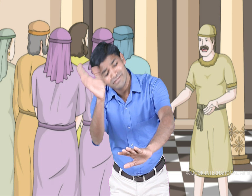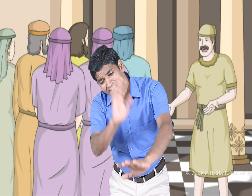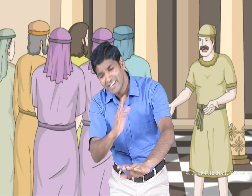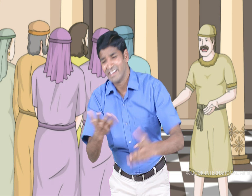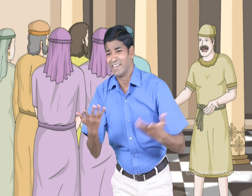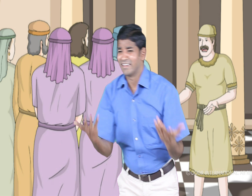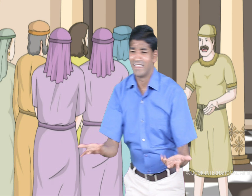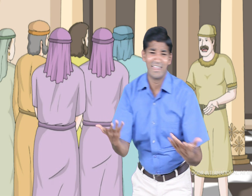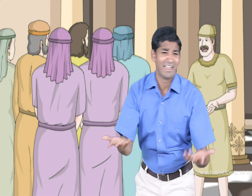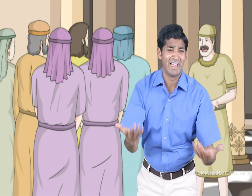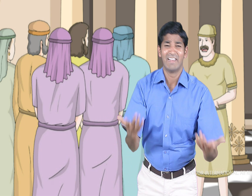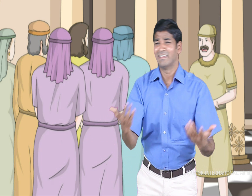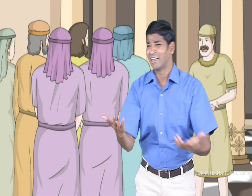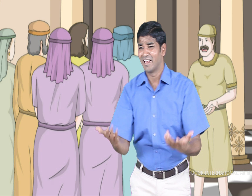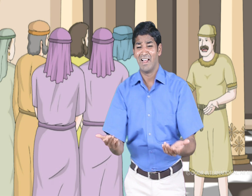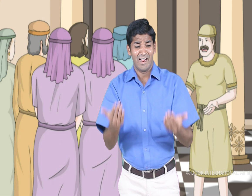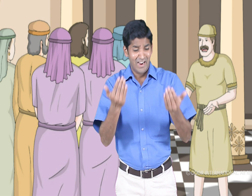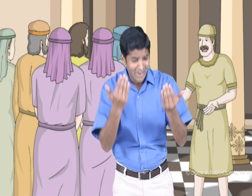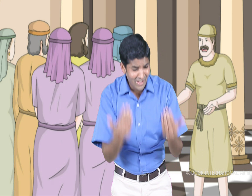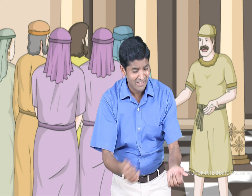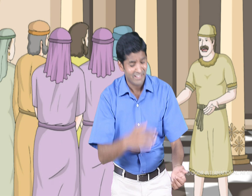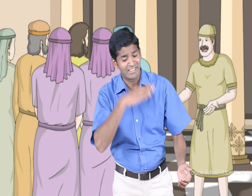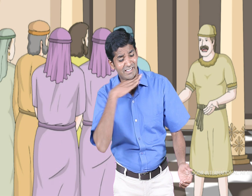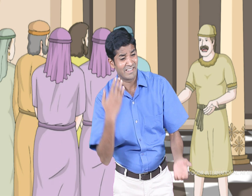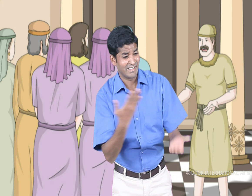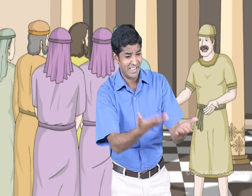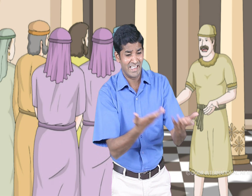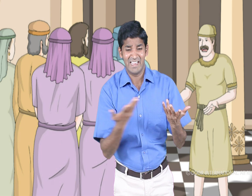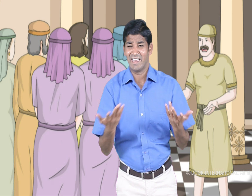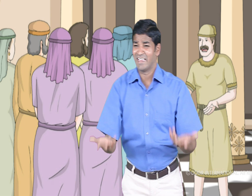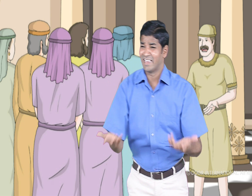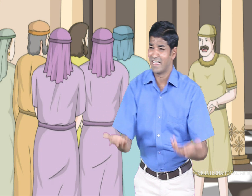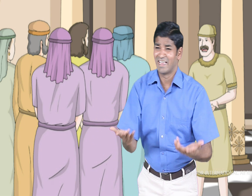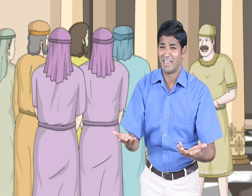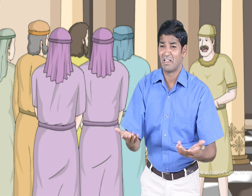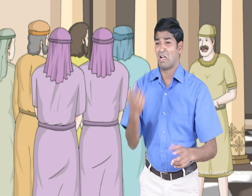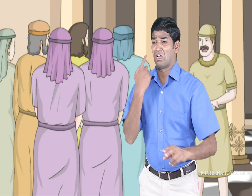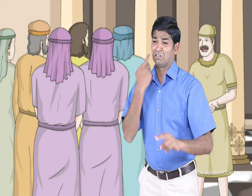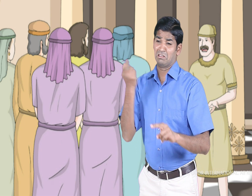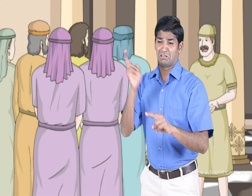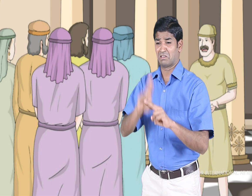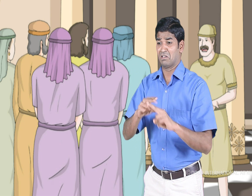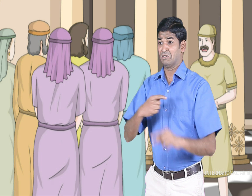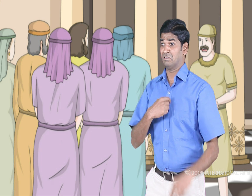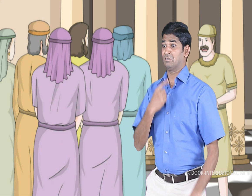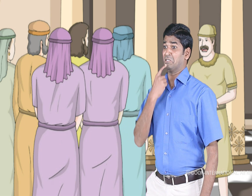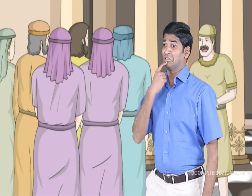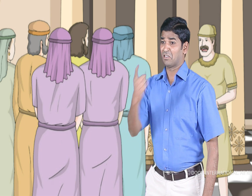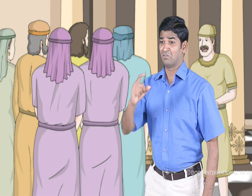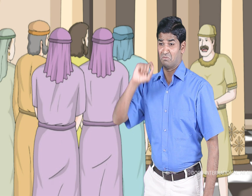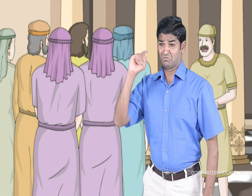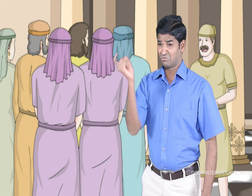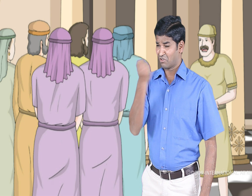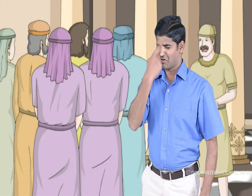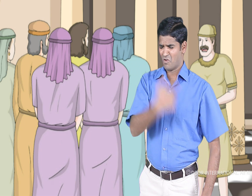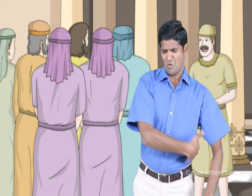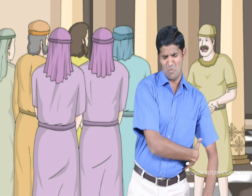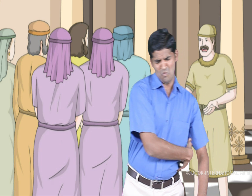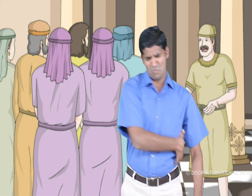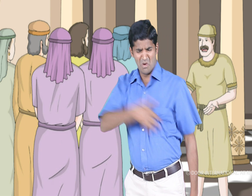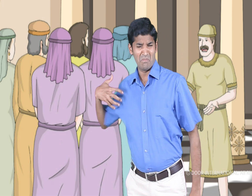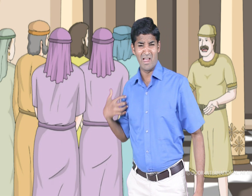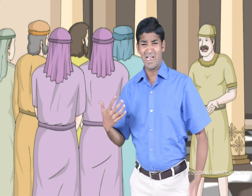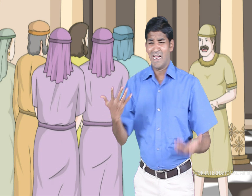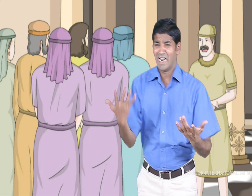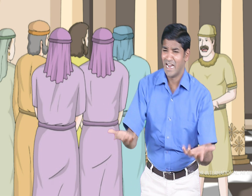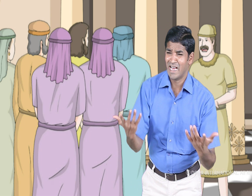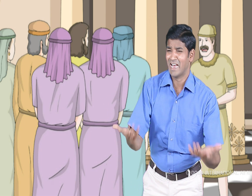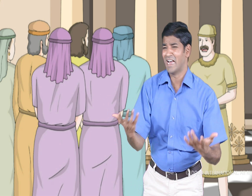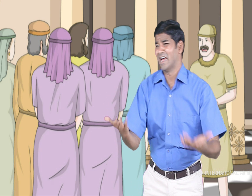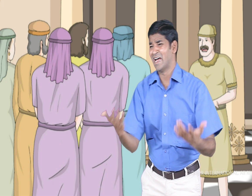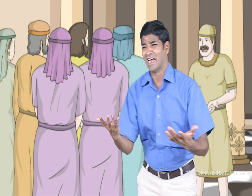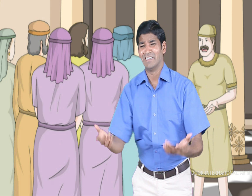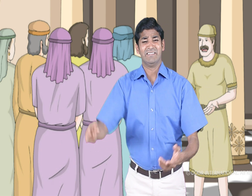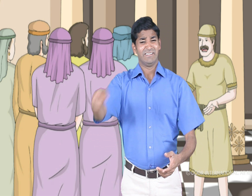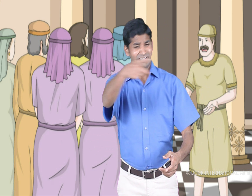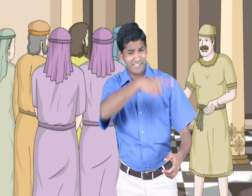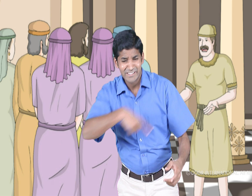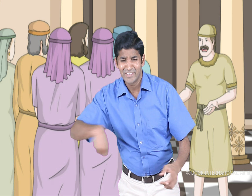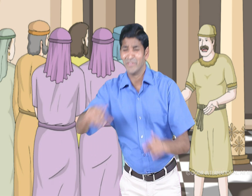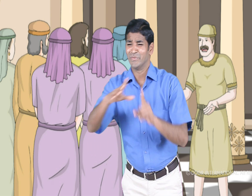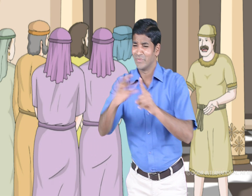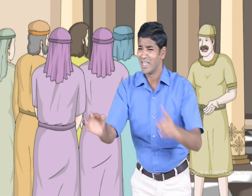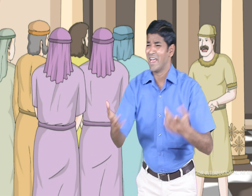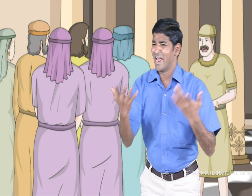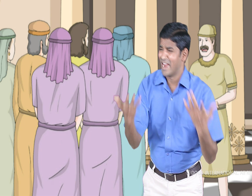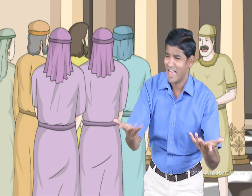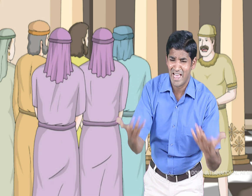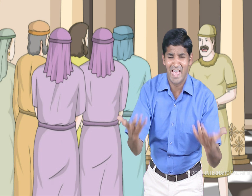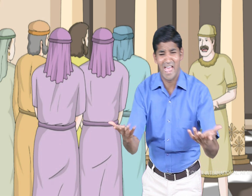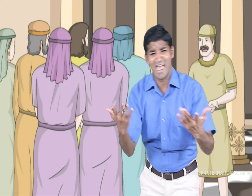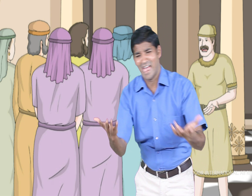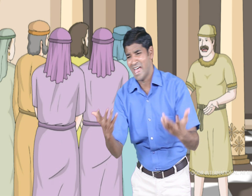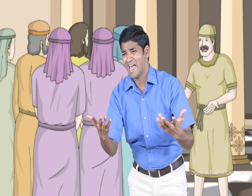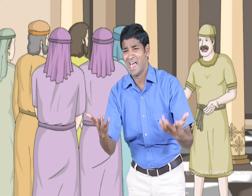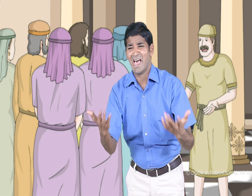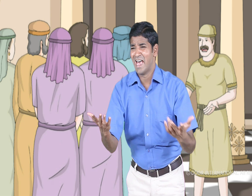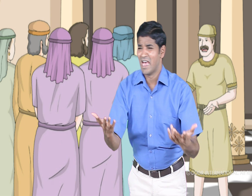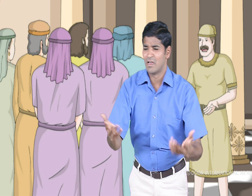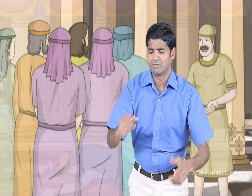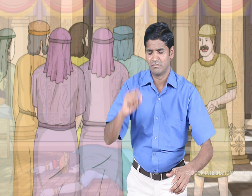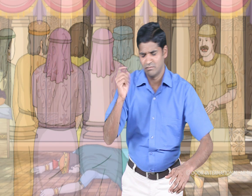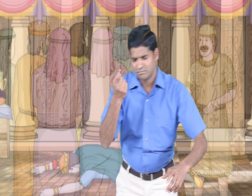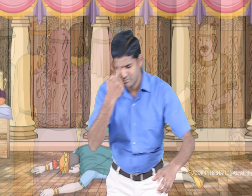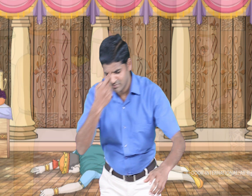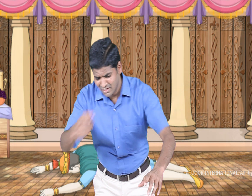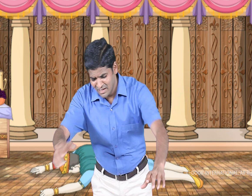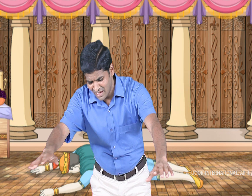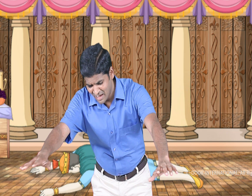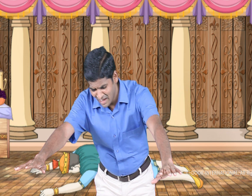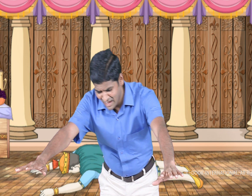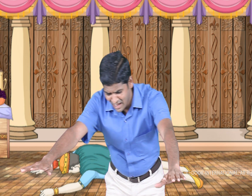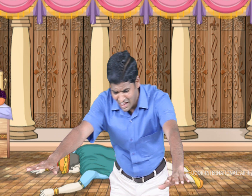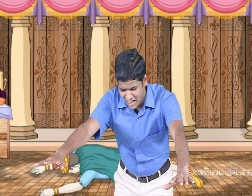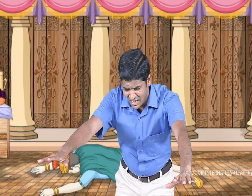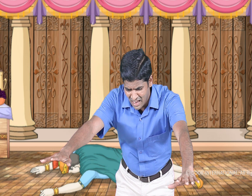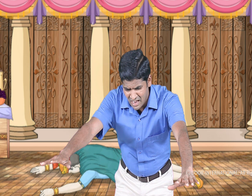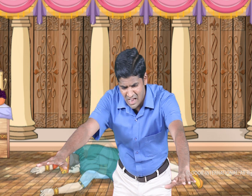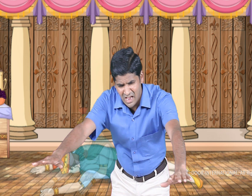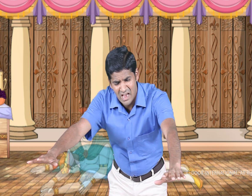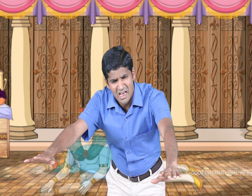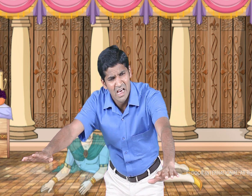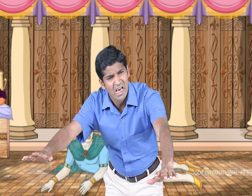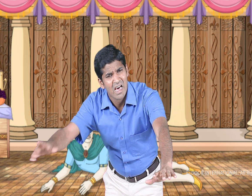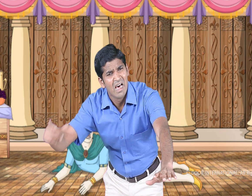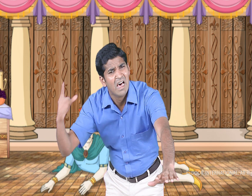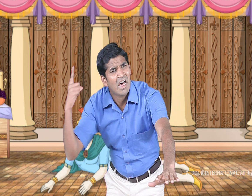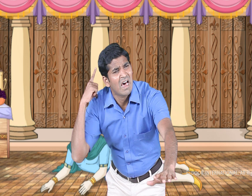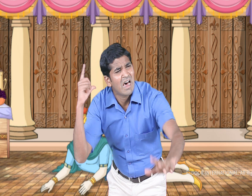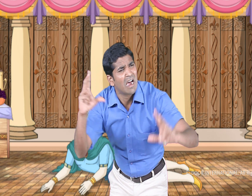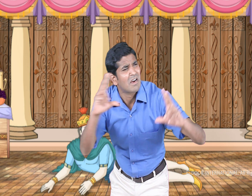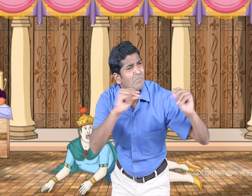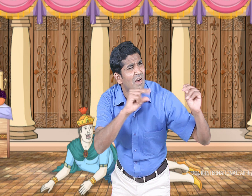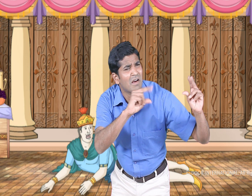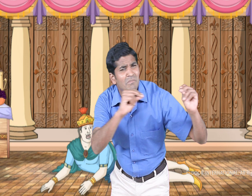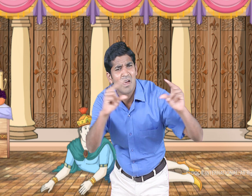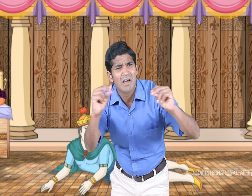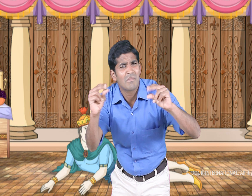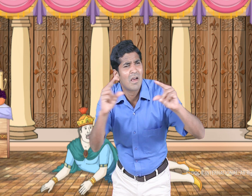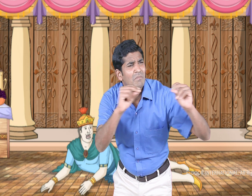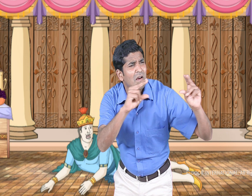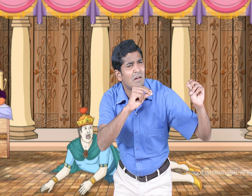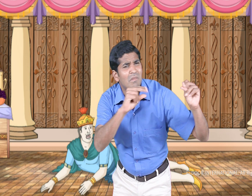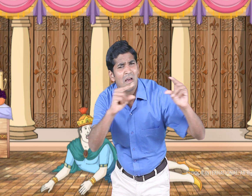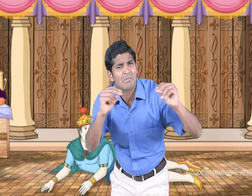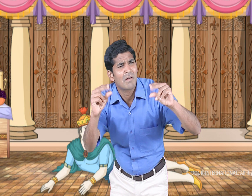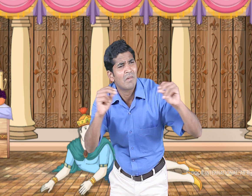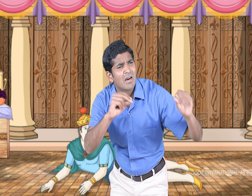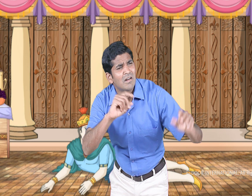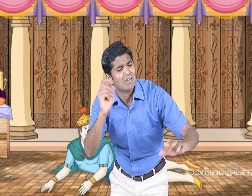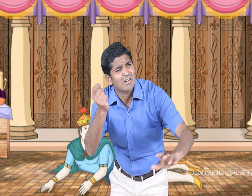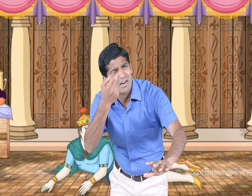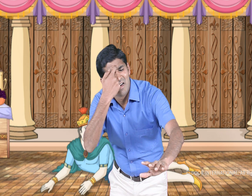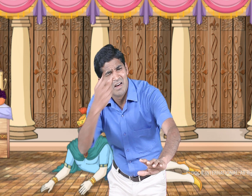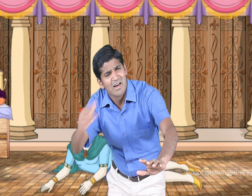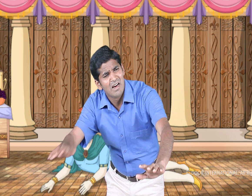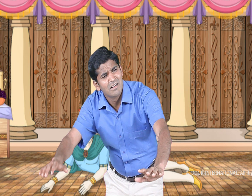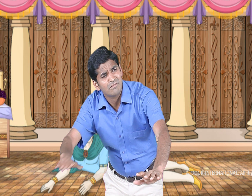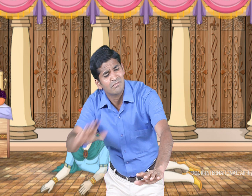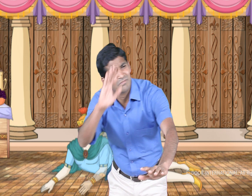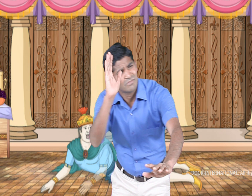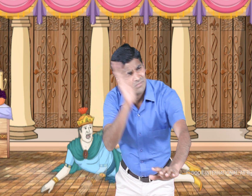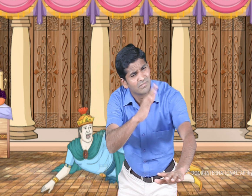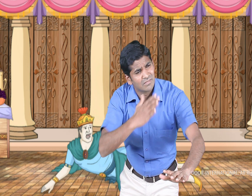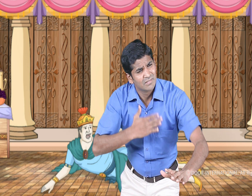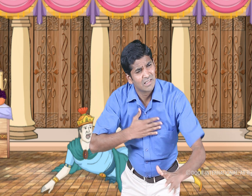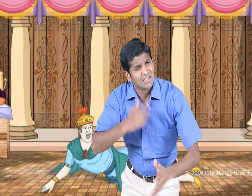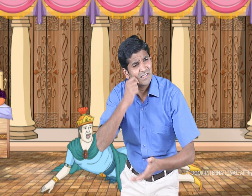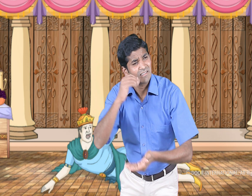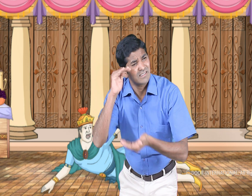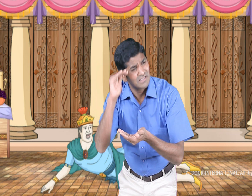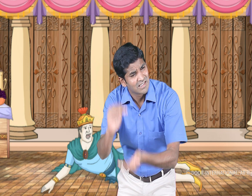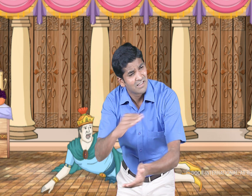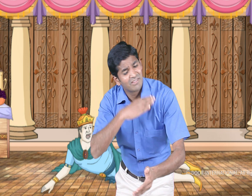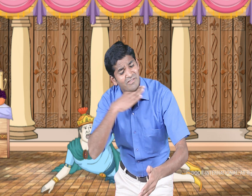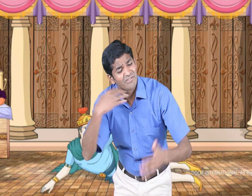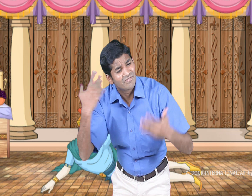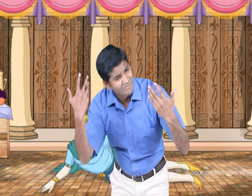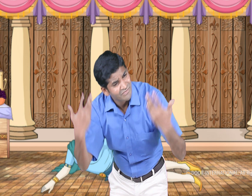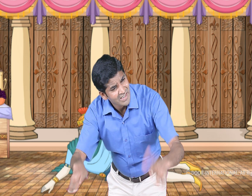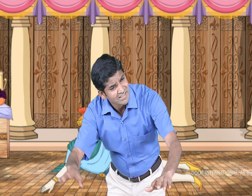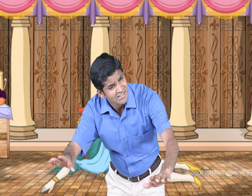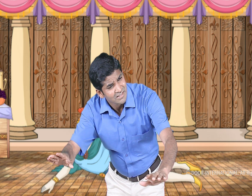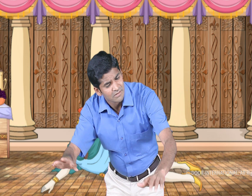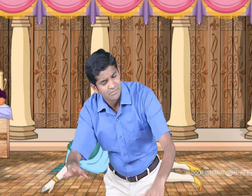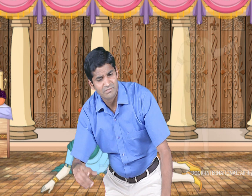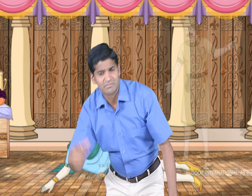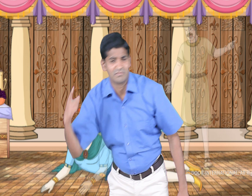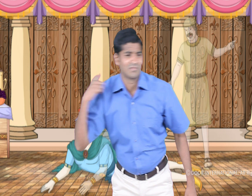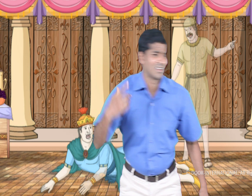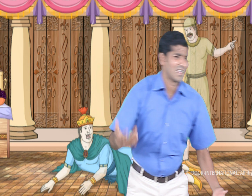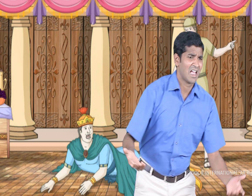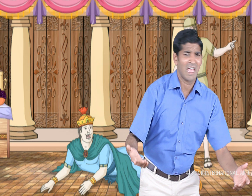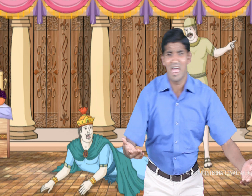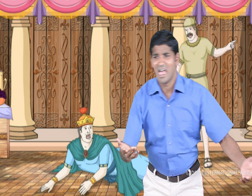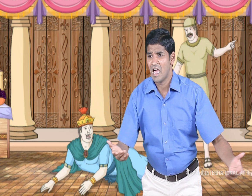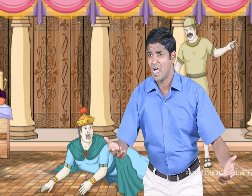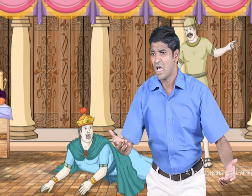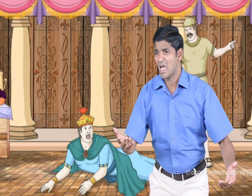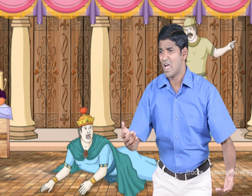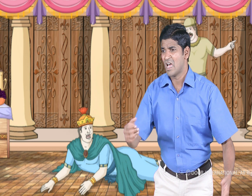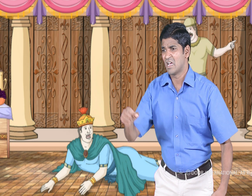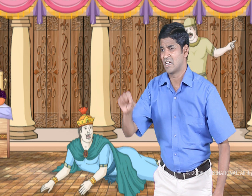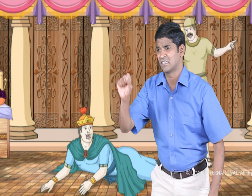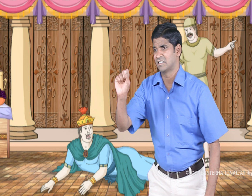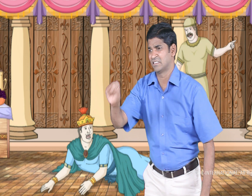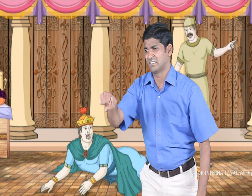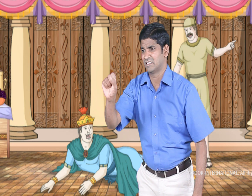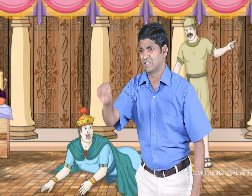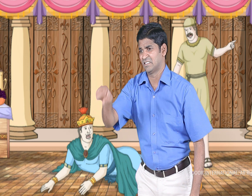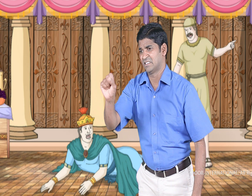So how can we tell him the child is dead? He may even harm himself.” When David saw that his servants were whispering to one another, he perceived that the child was dead.